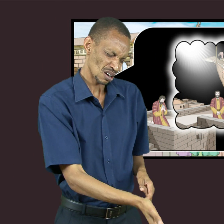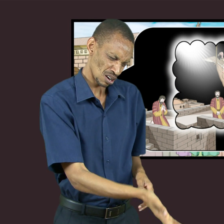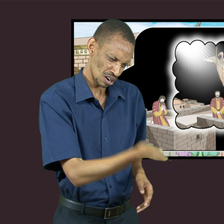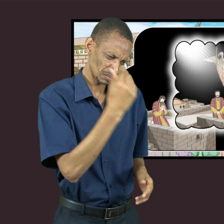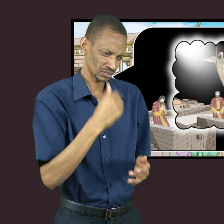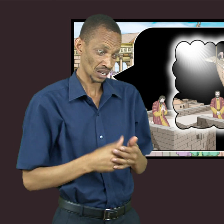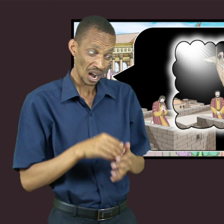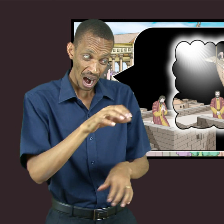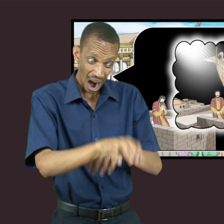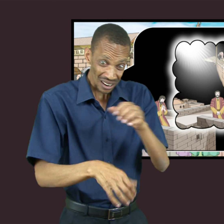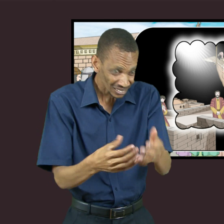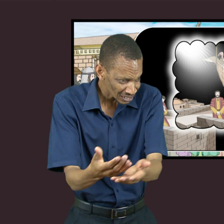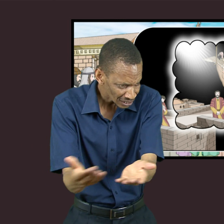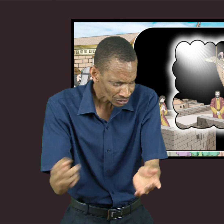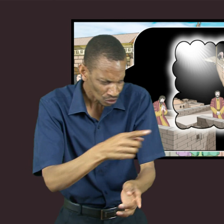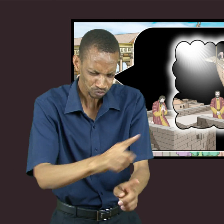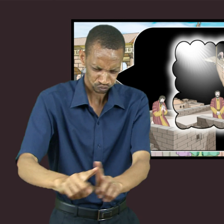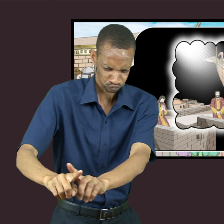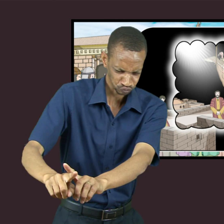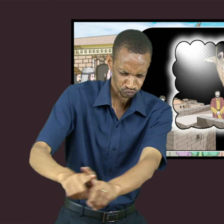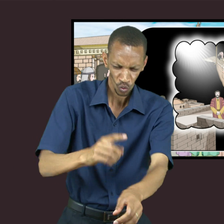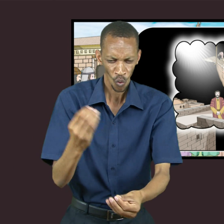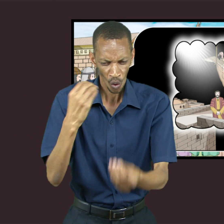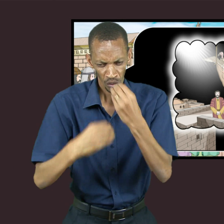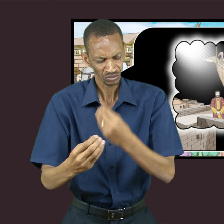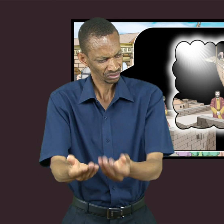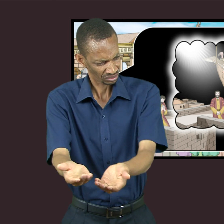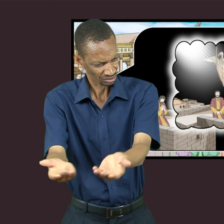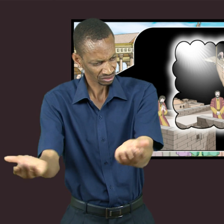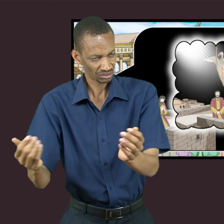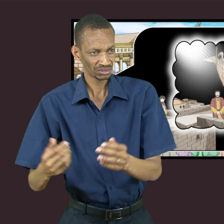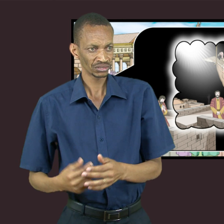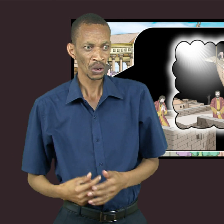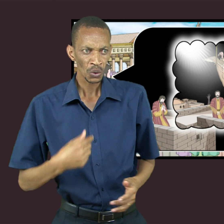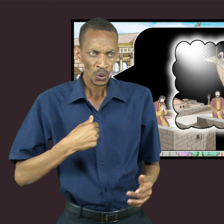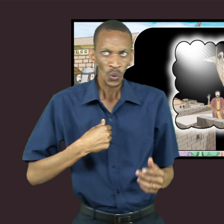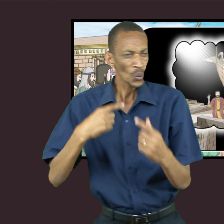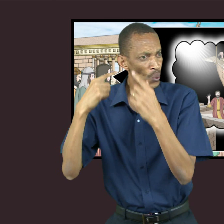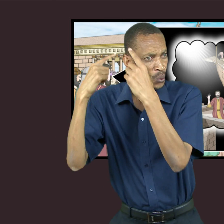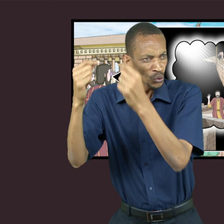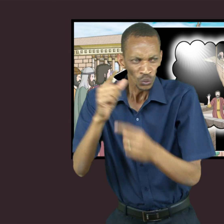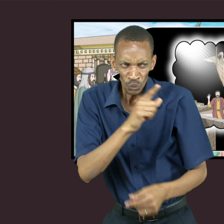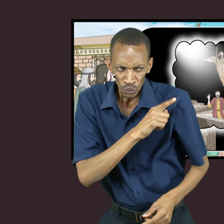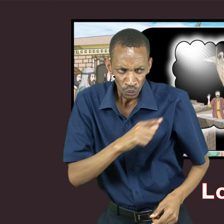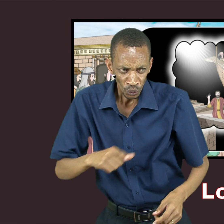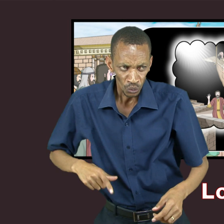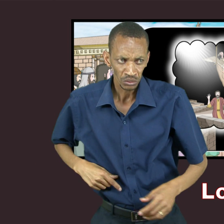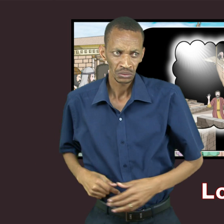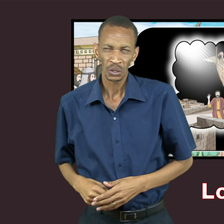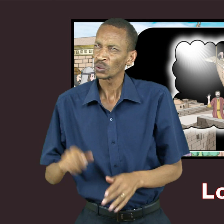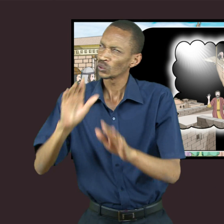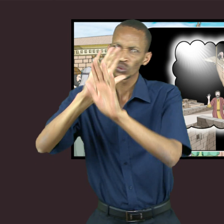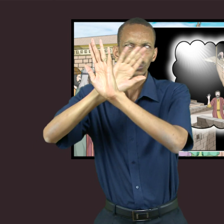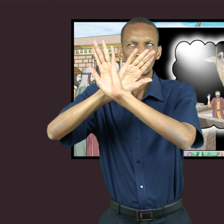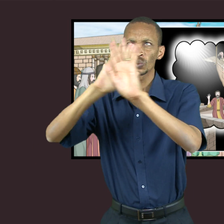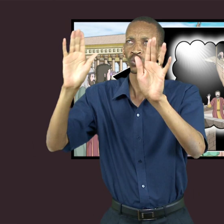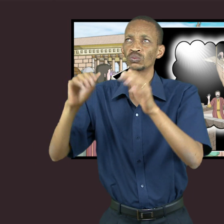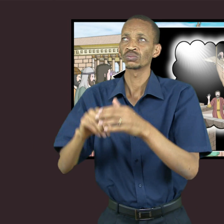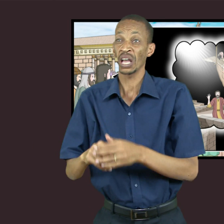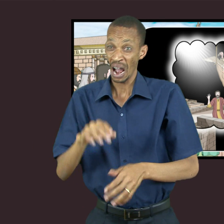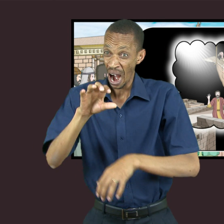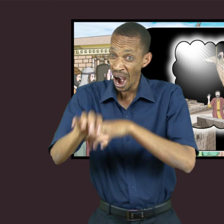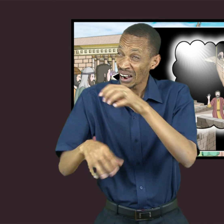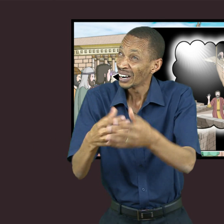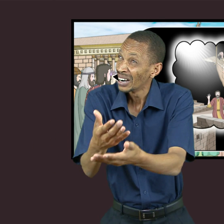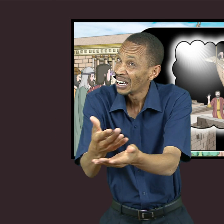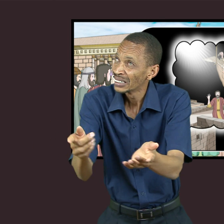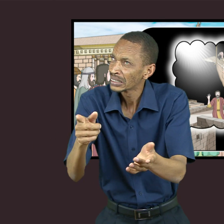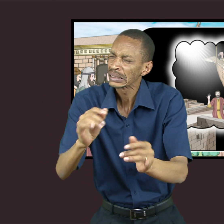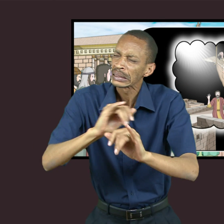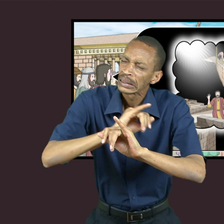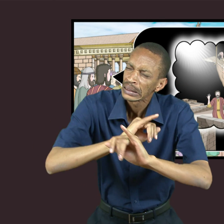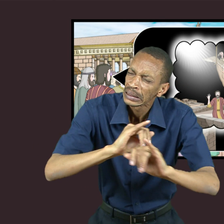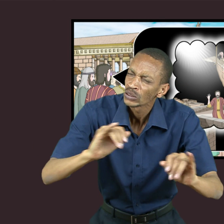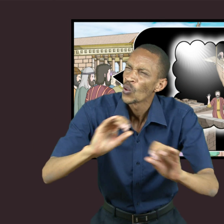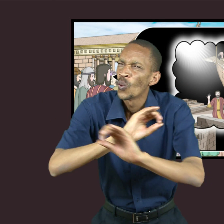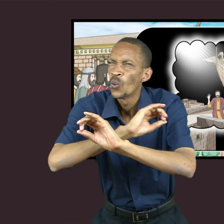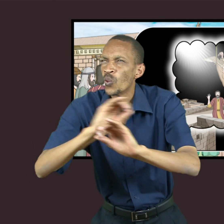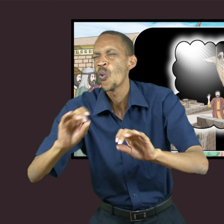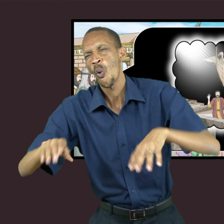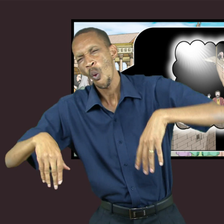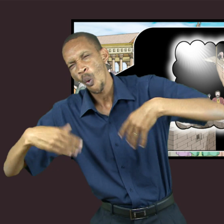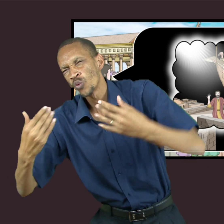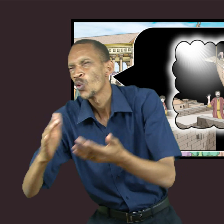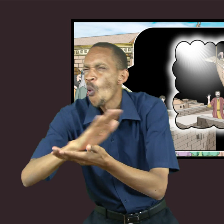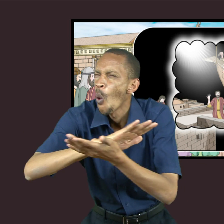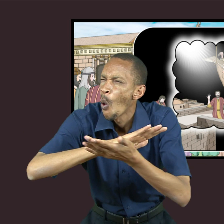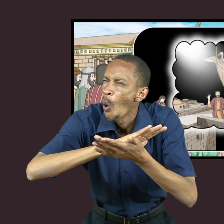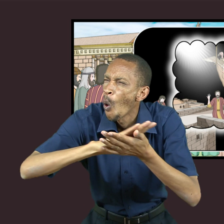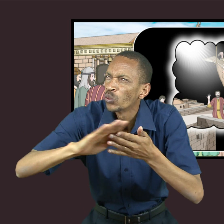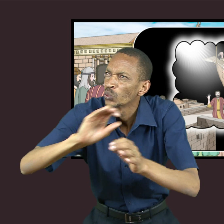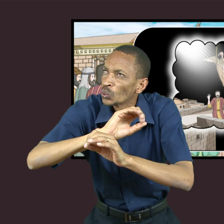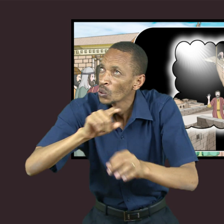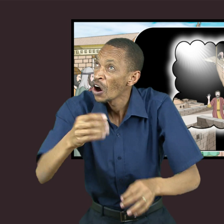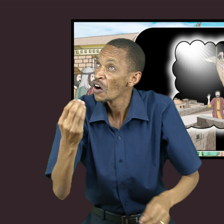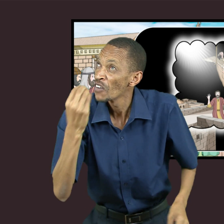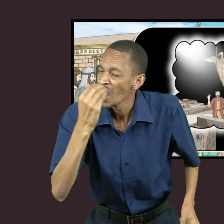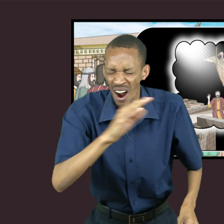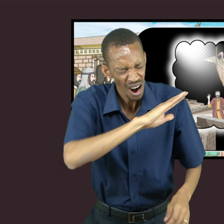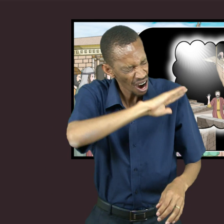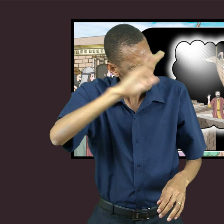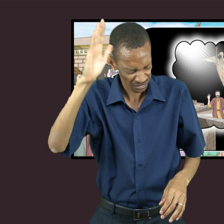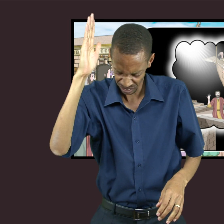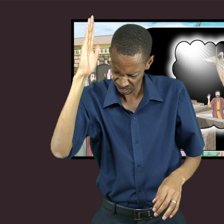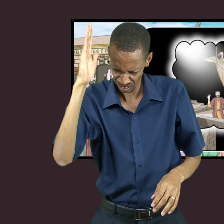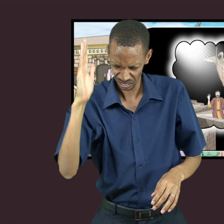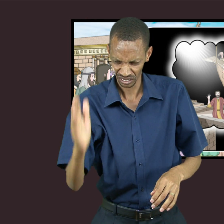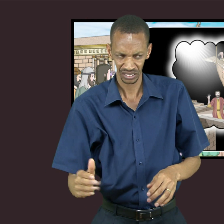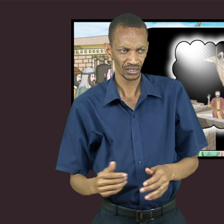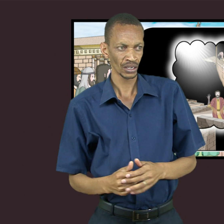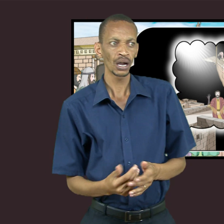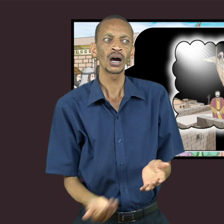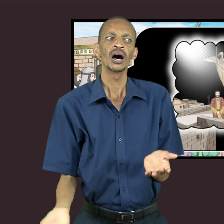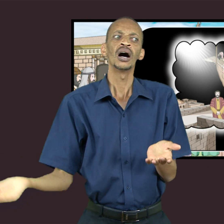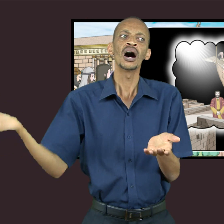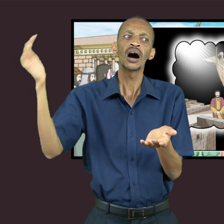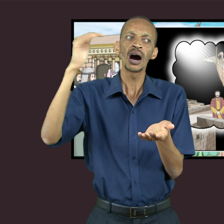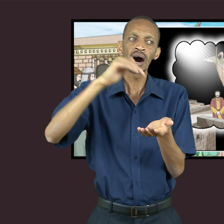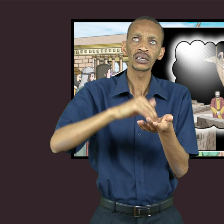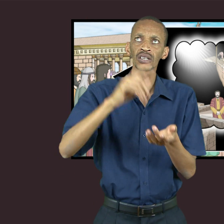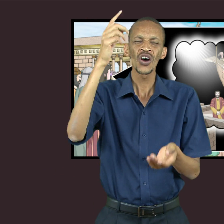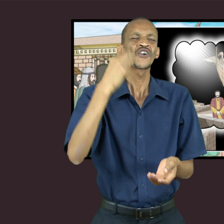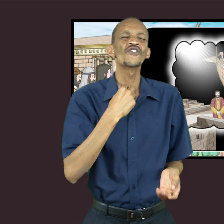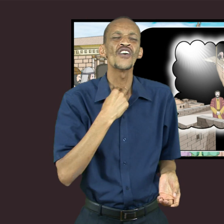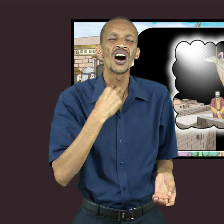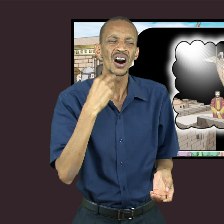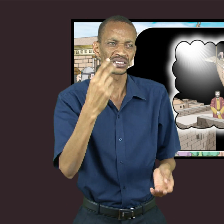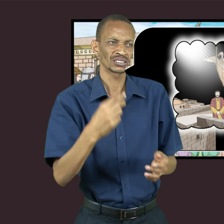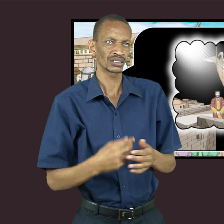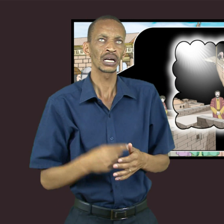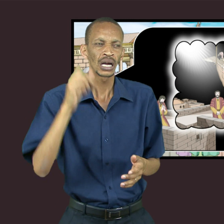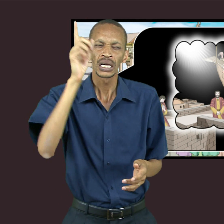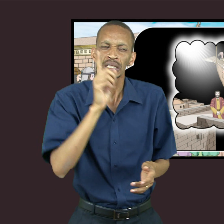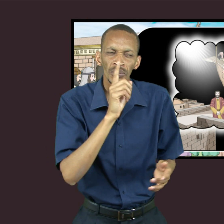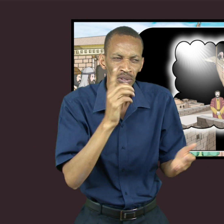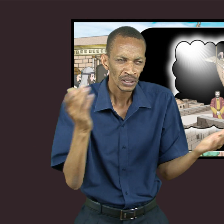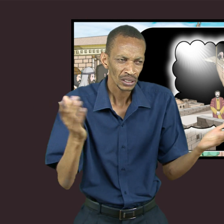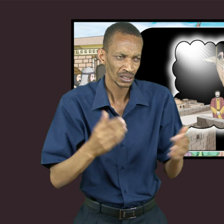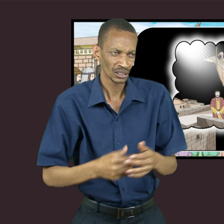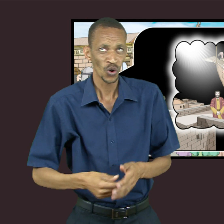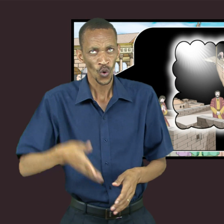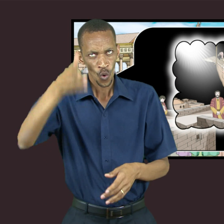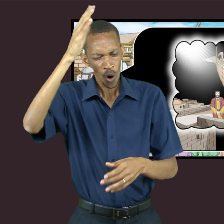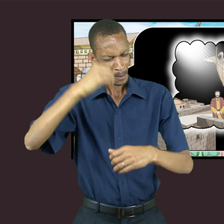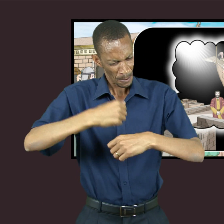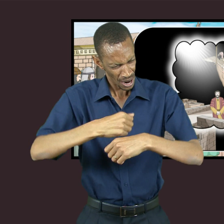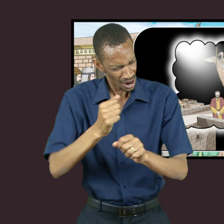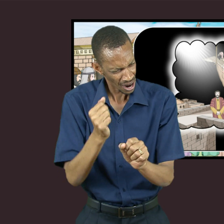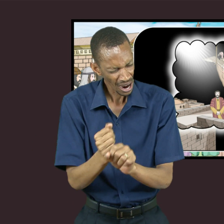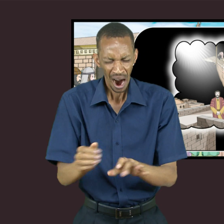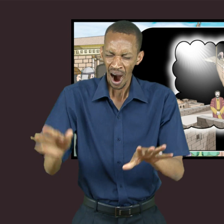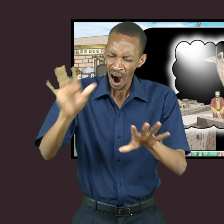‘No, Lord,’ I said, ‘for nothing impure or unclean has ever entered my mouth.’